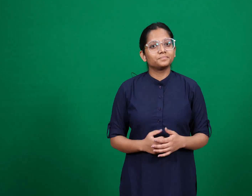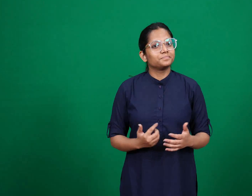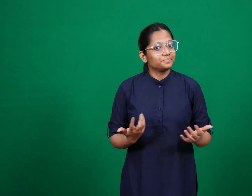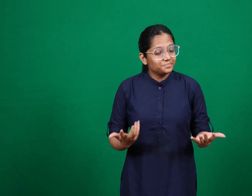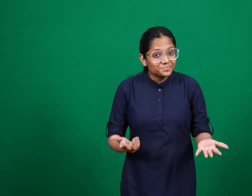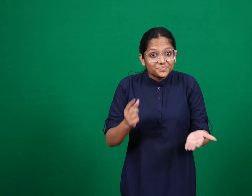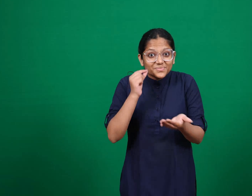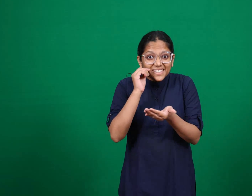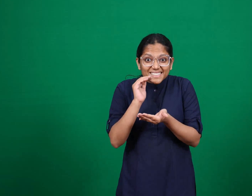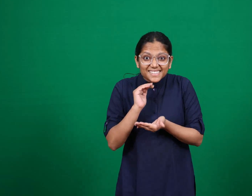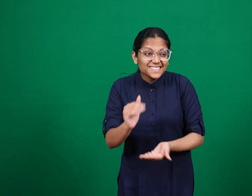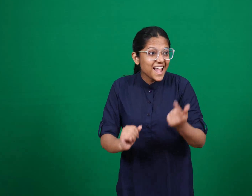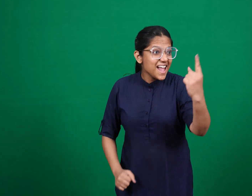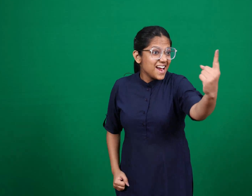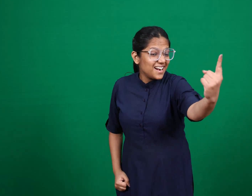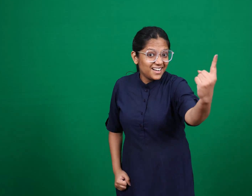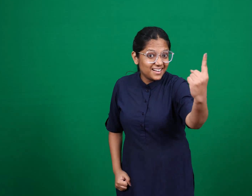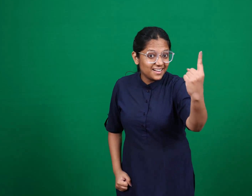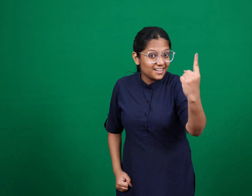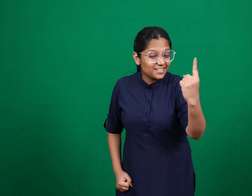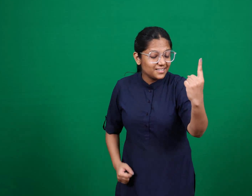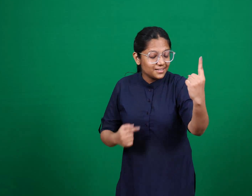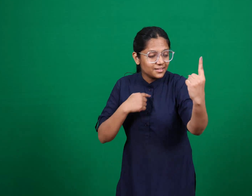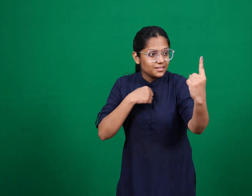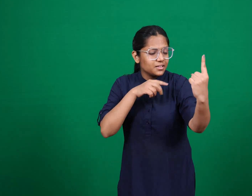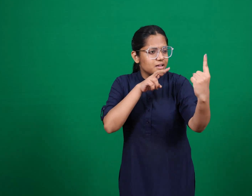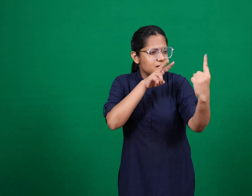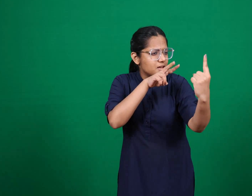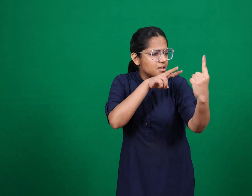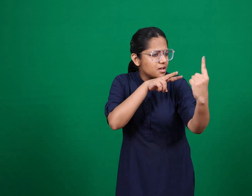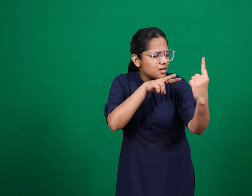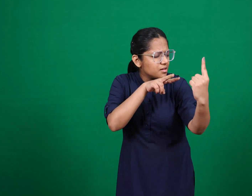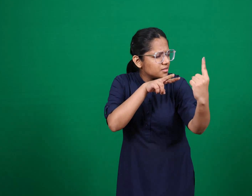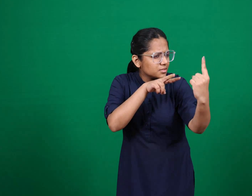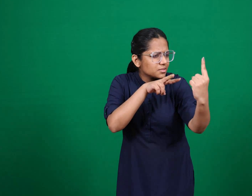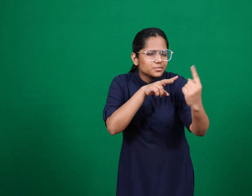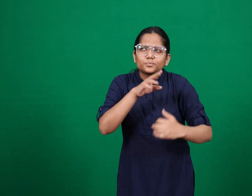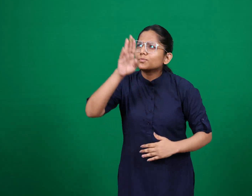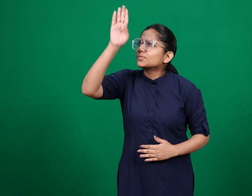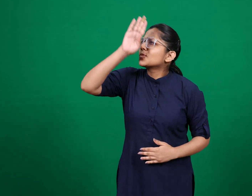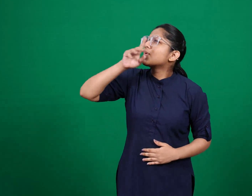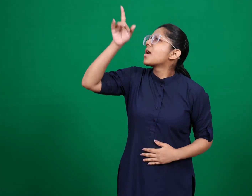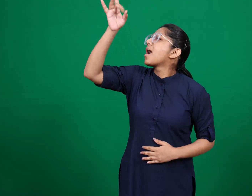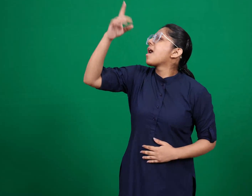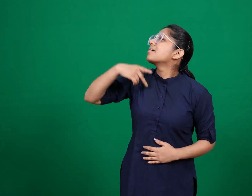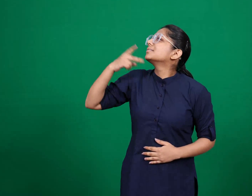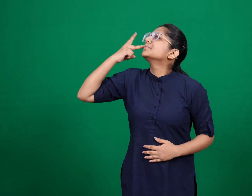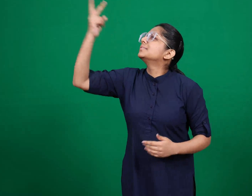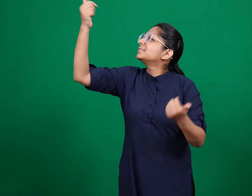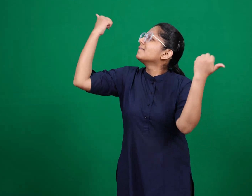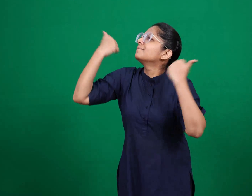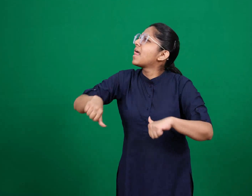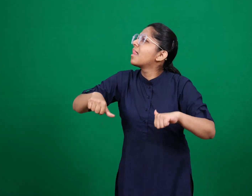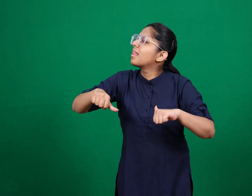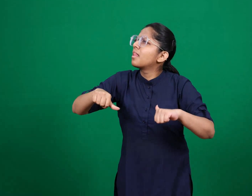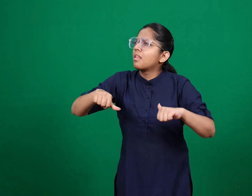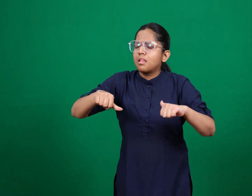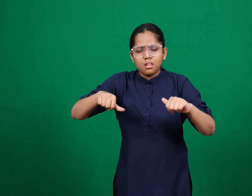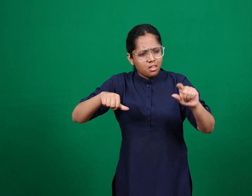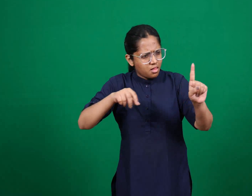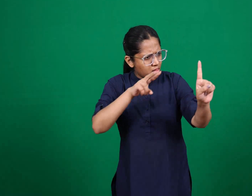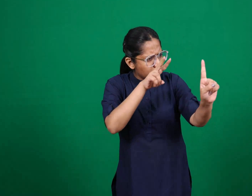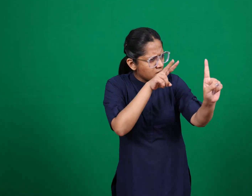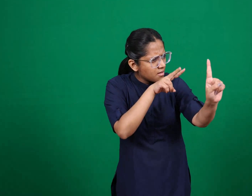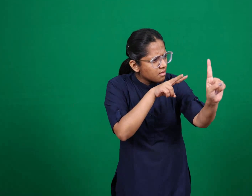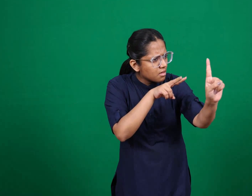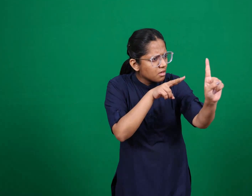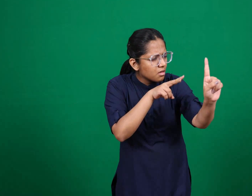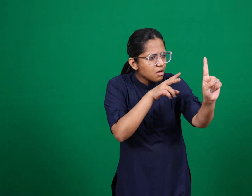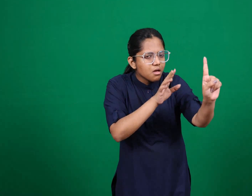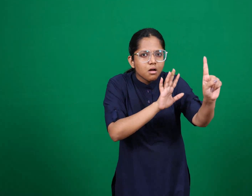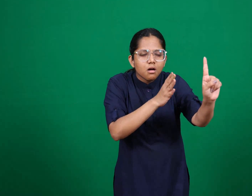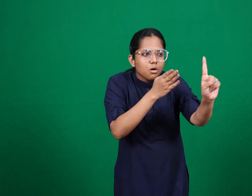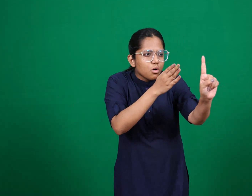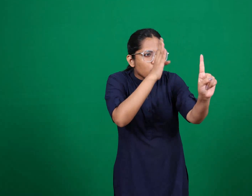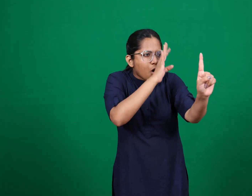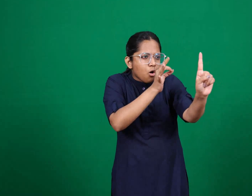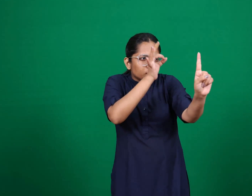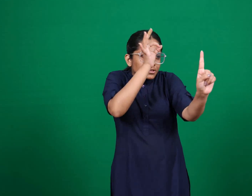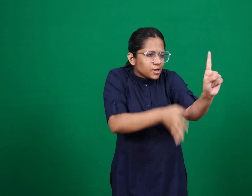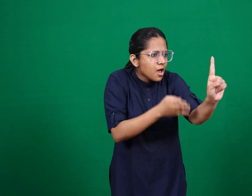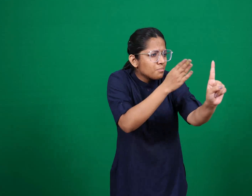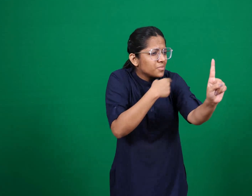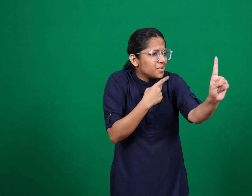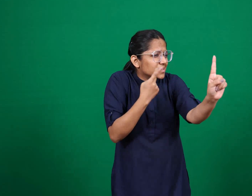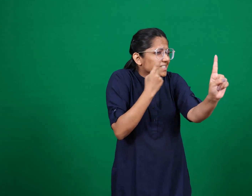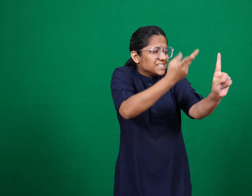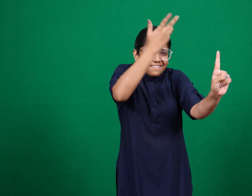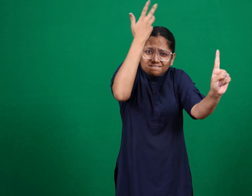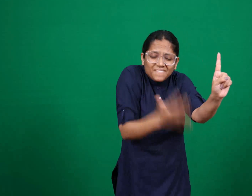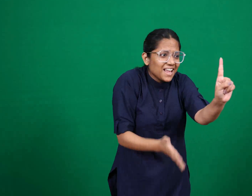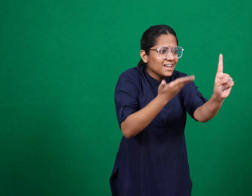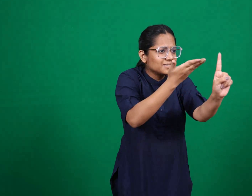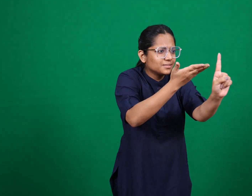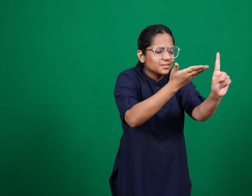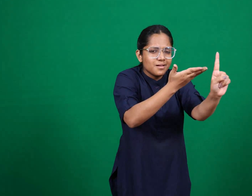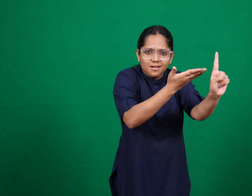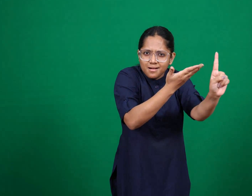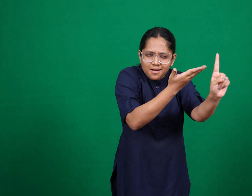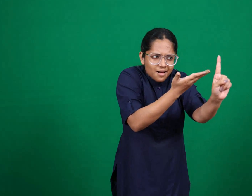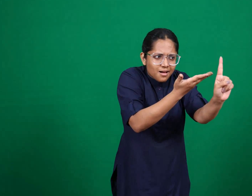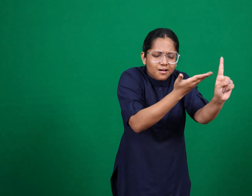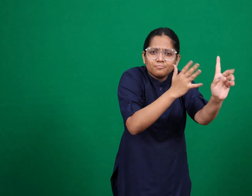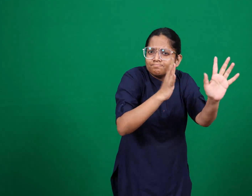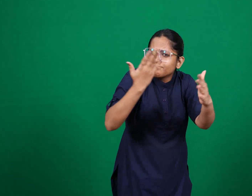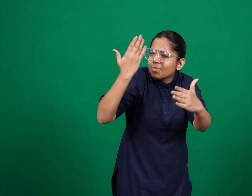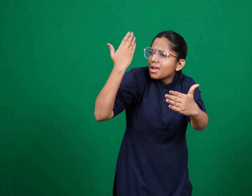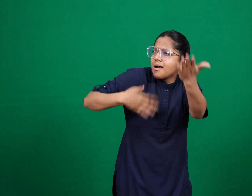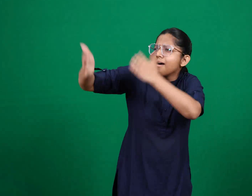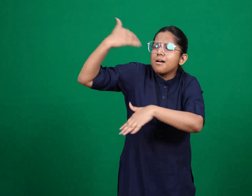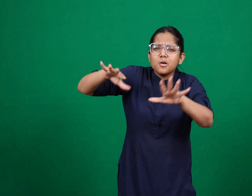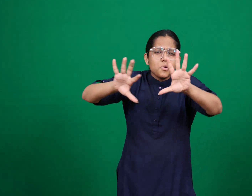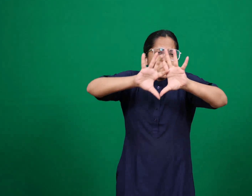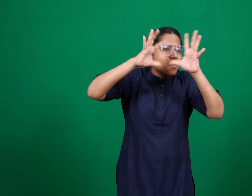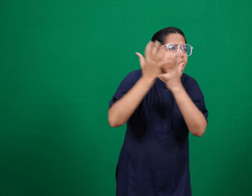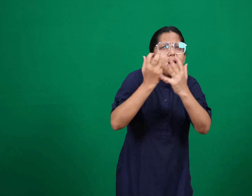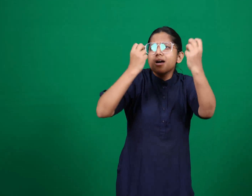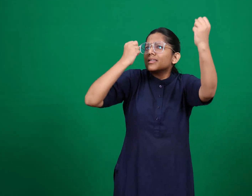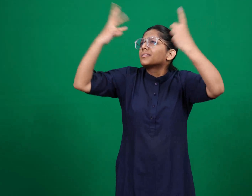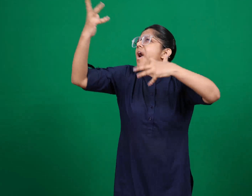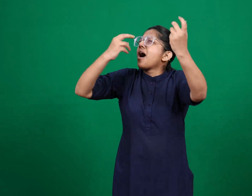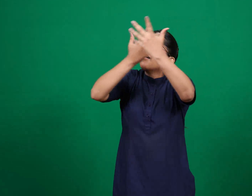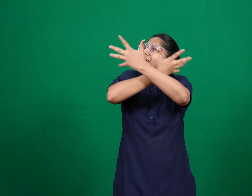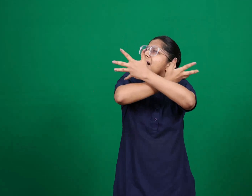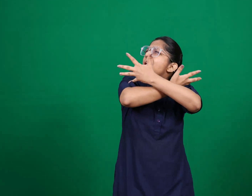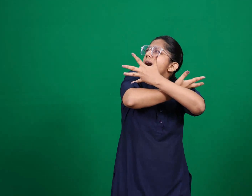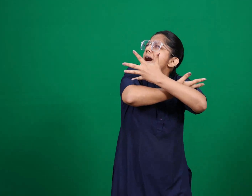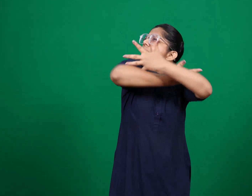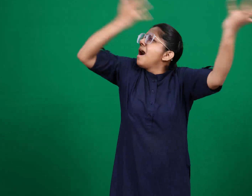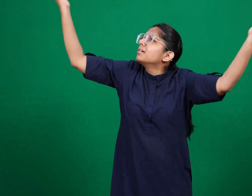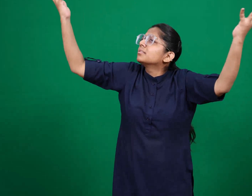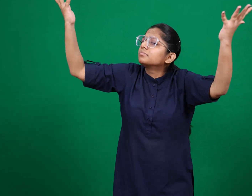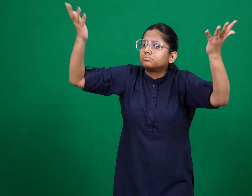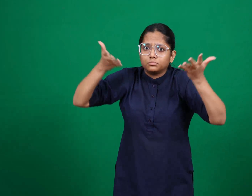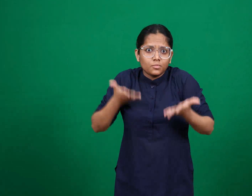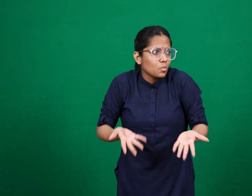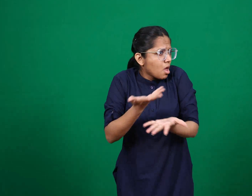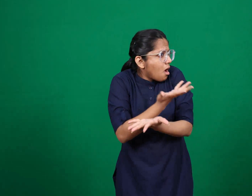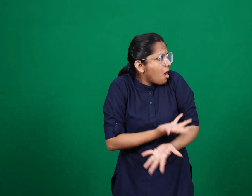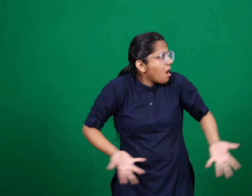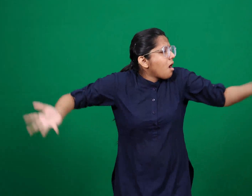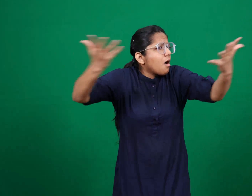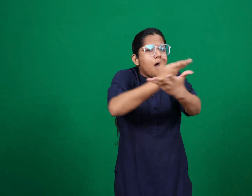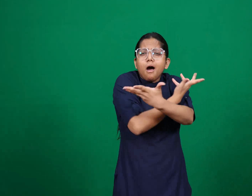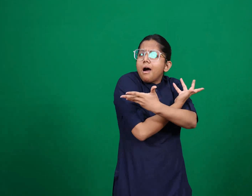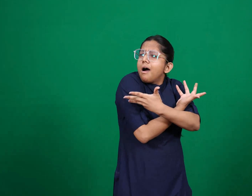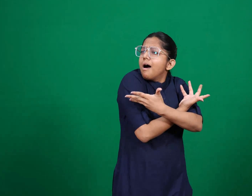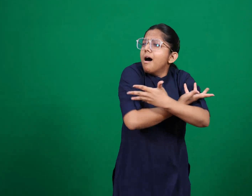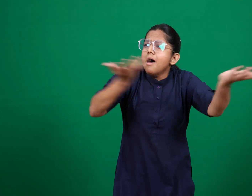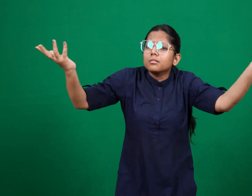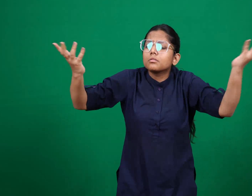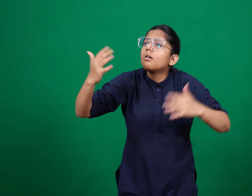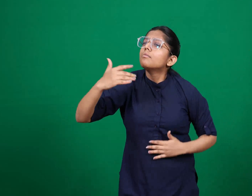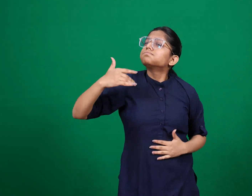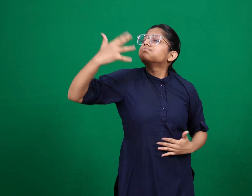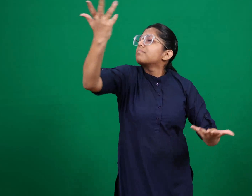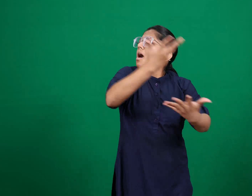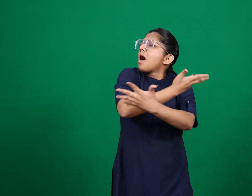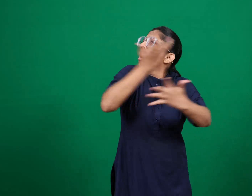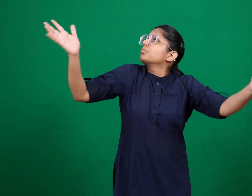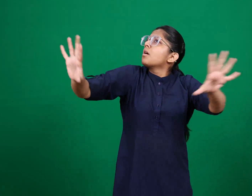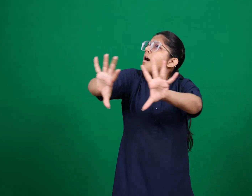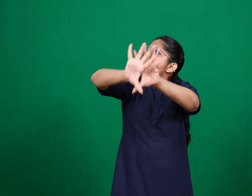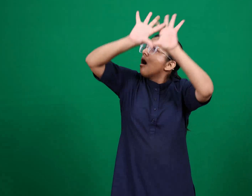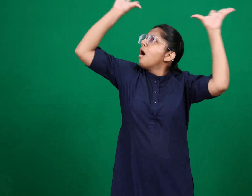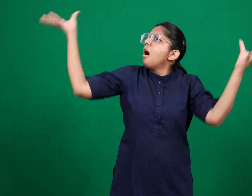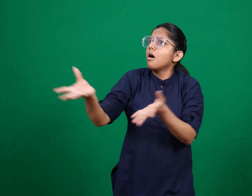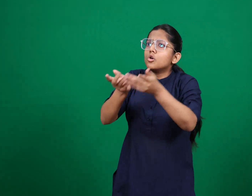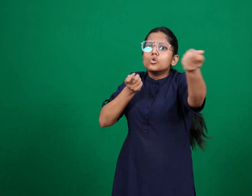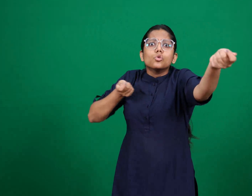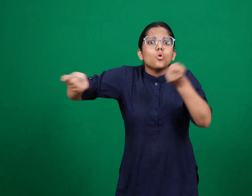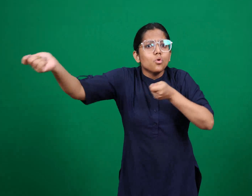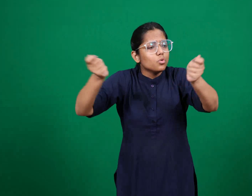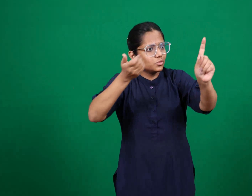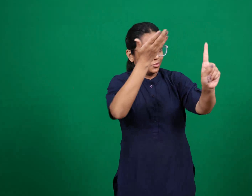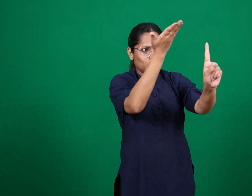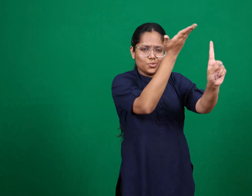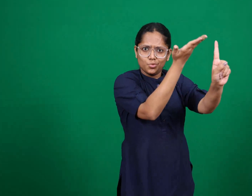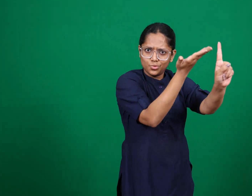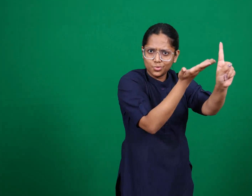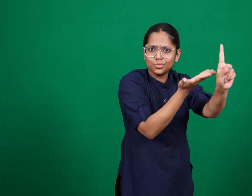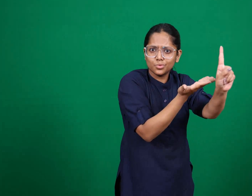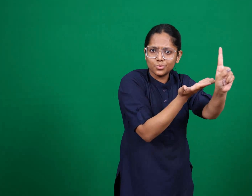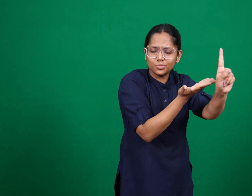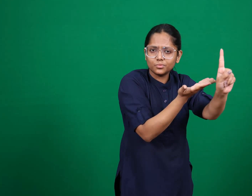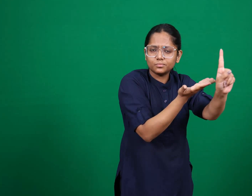The Son is the image of the invisible God, the firstborn over all creation.